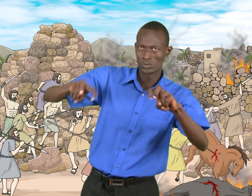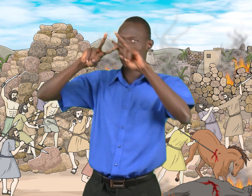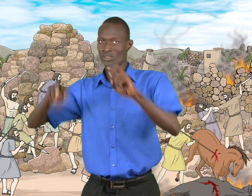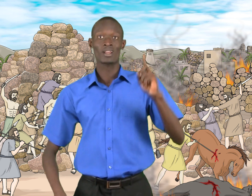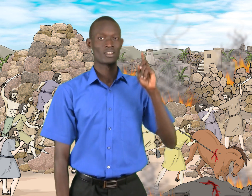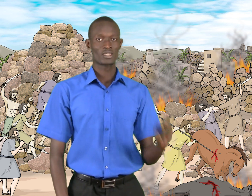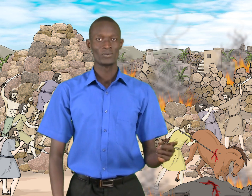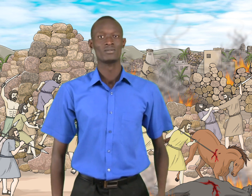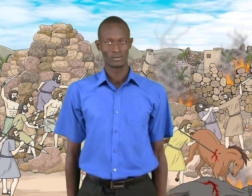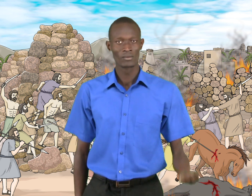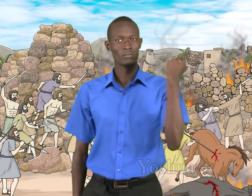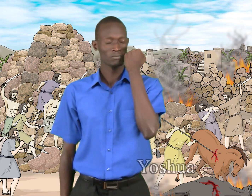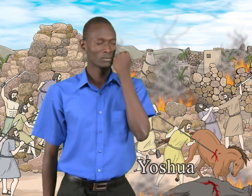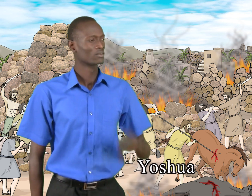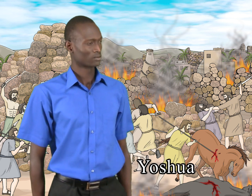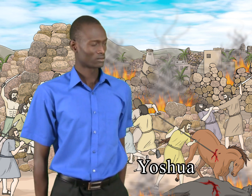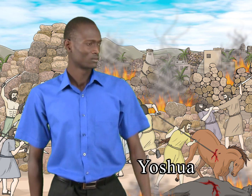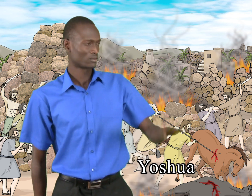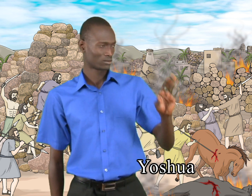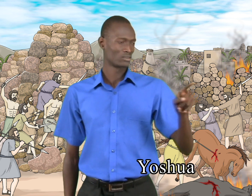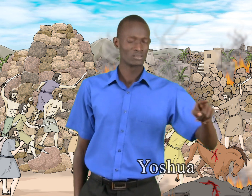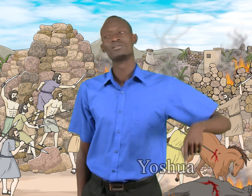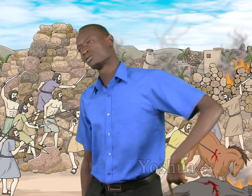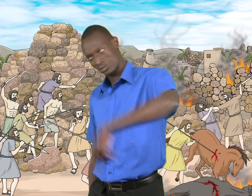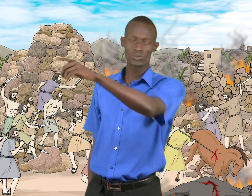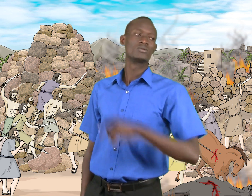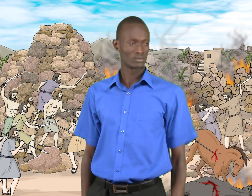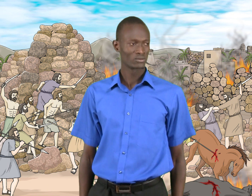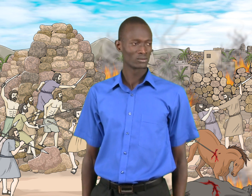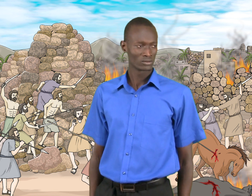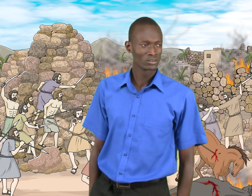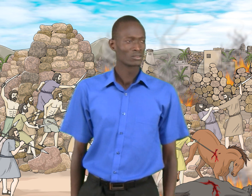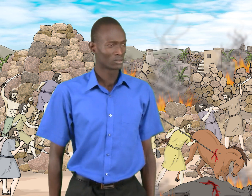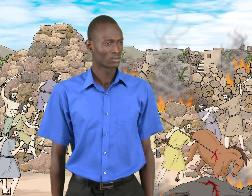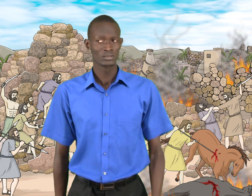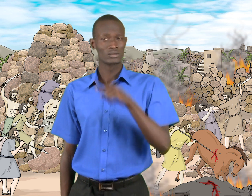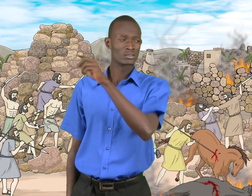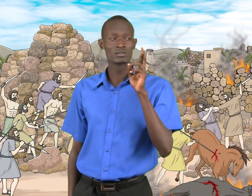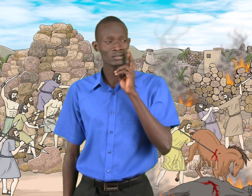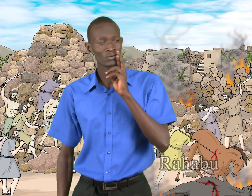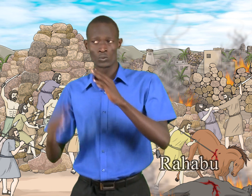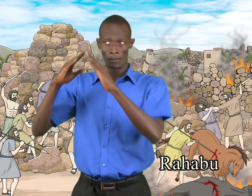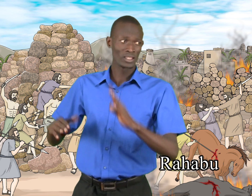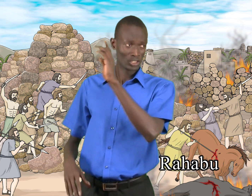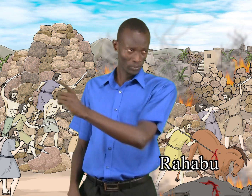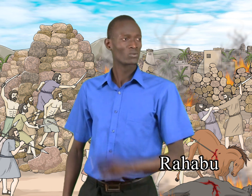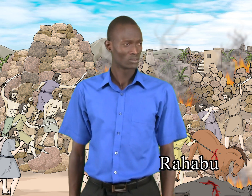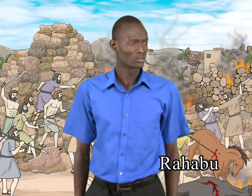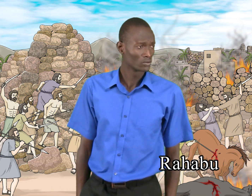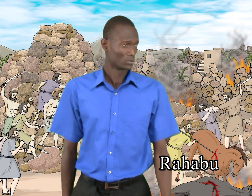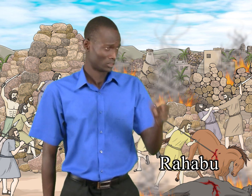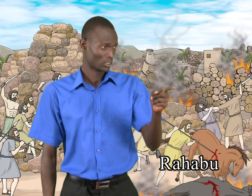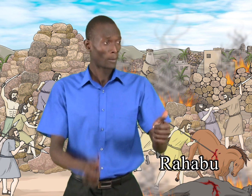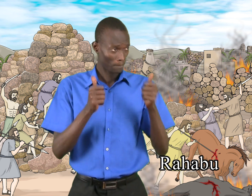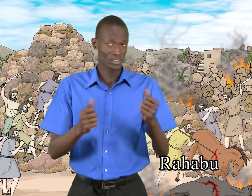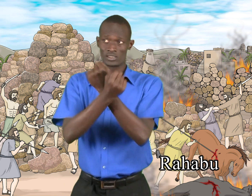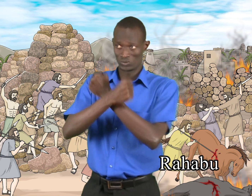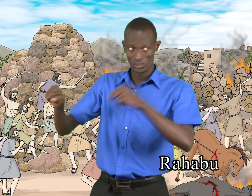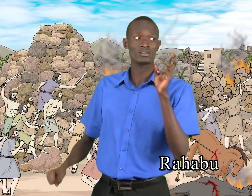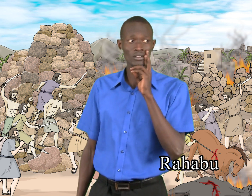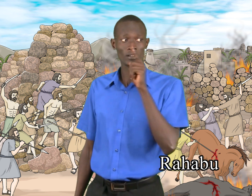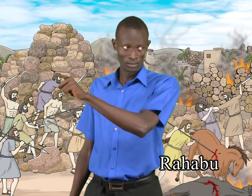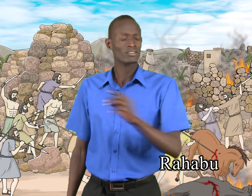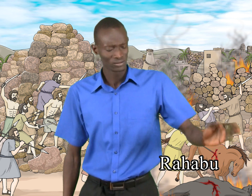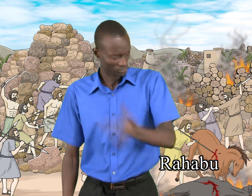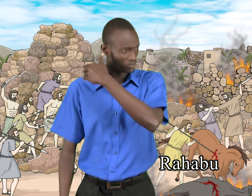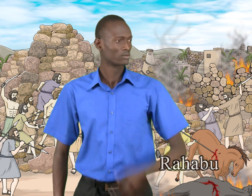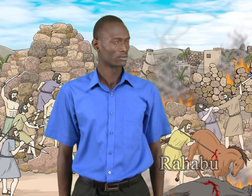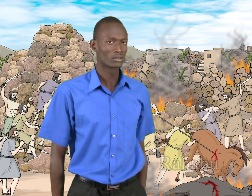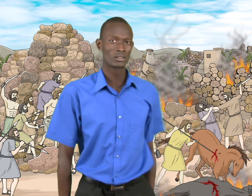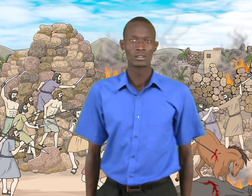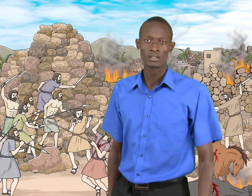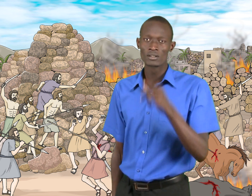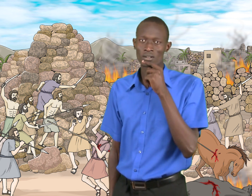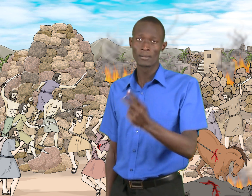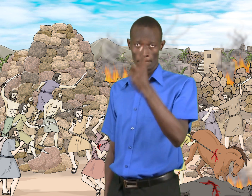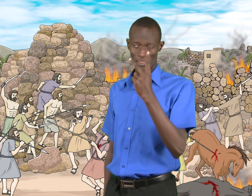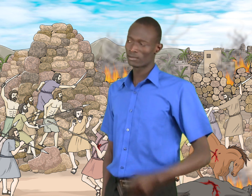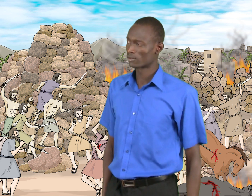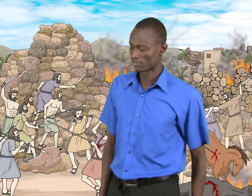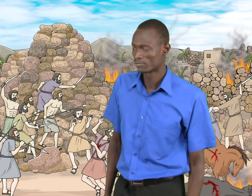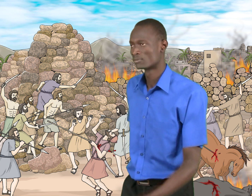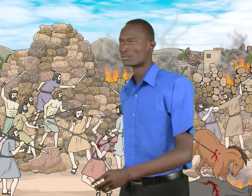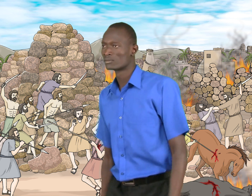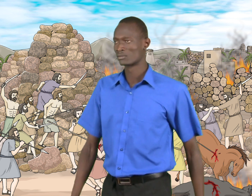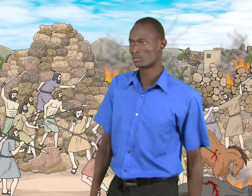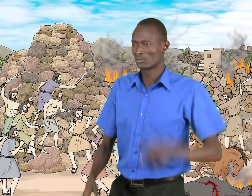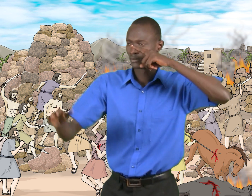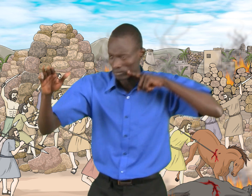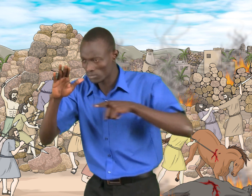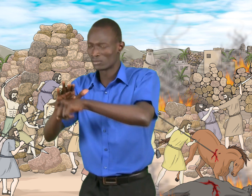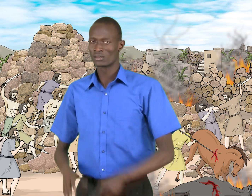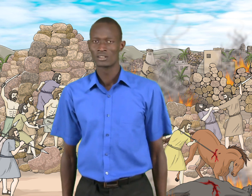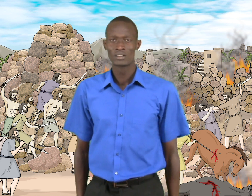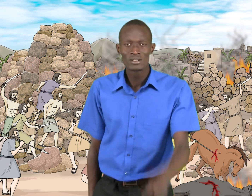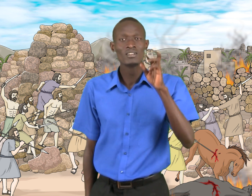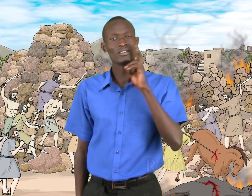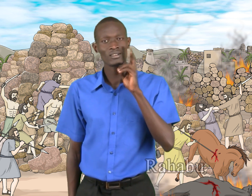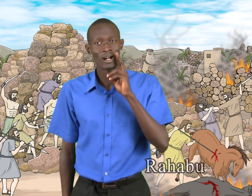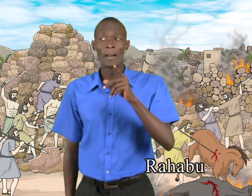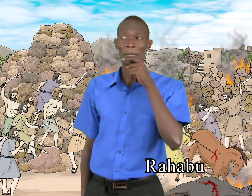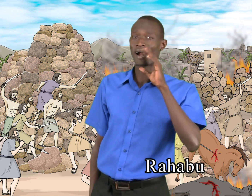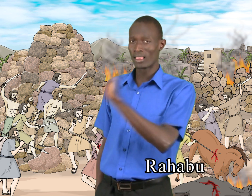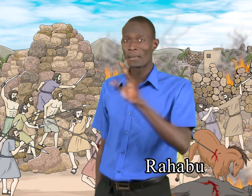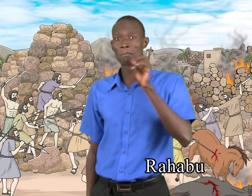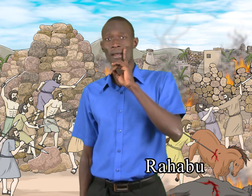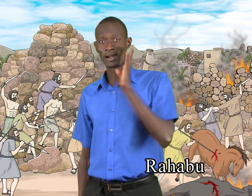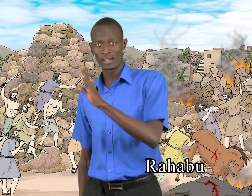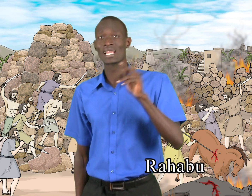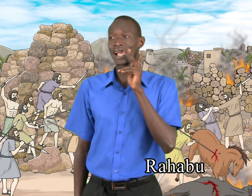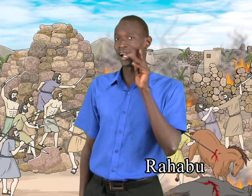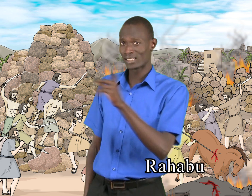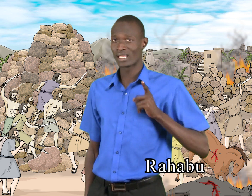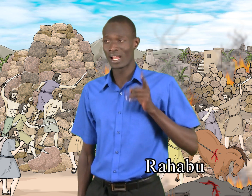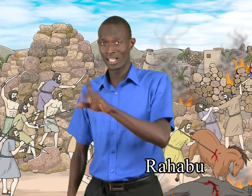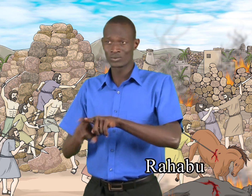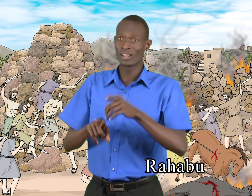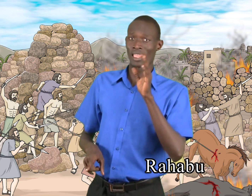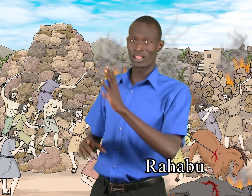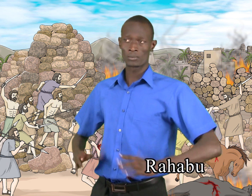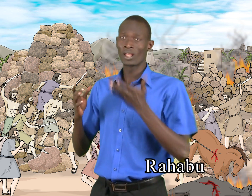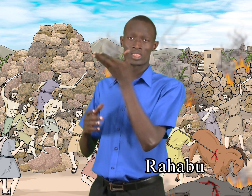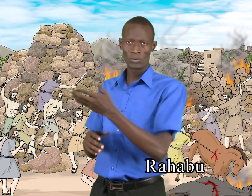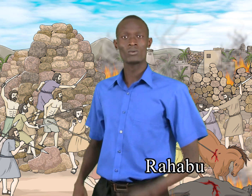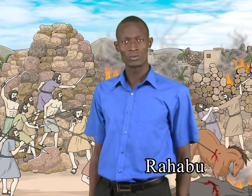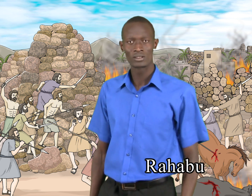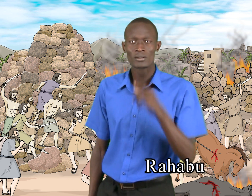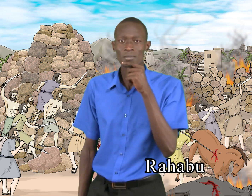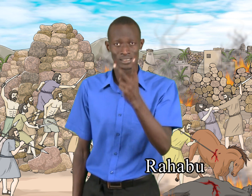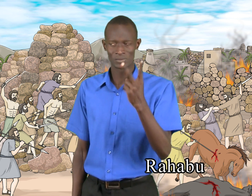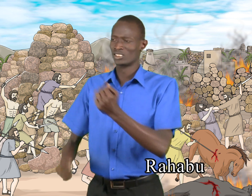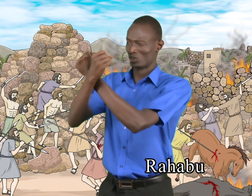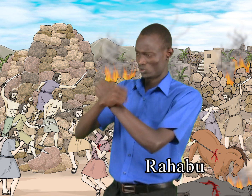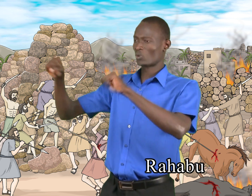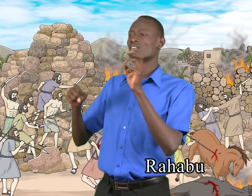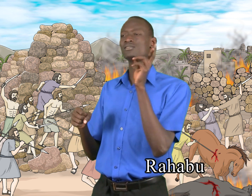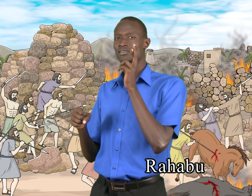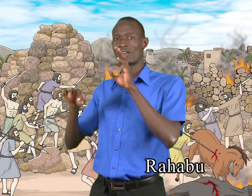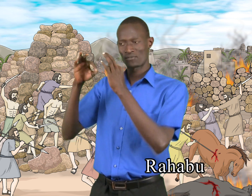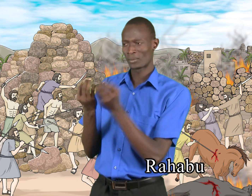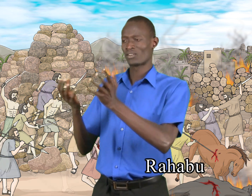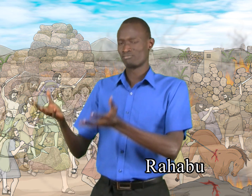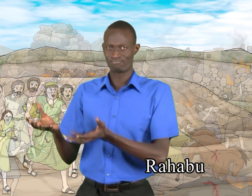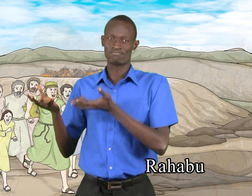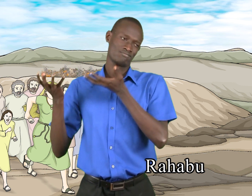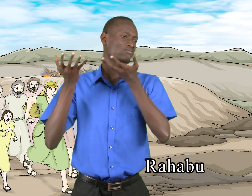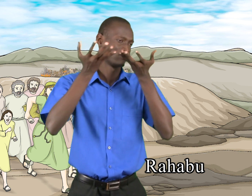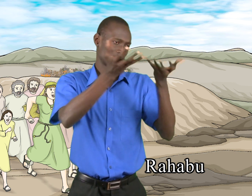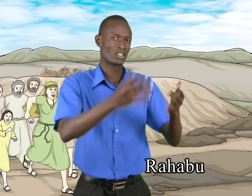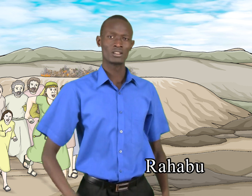Meanwhile, Joshua told the two men who had spied out the land, “Go into the house of the prostitute and bring out the woman and all who are with her, just as you promised her.”